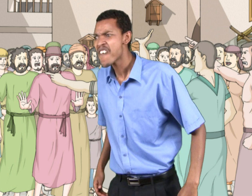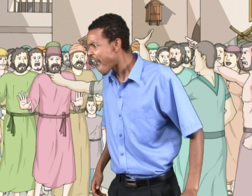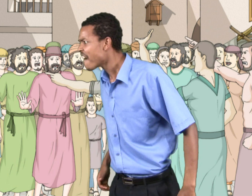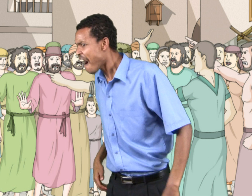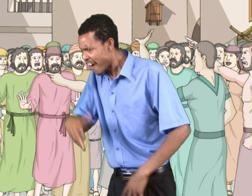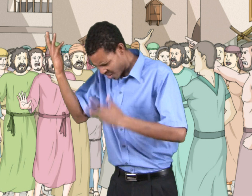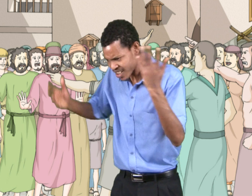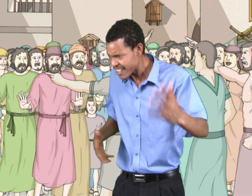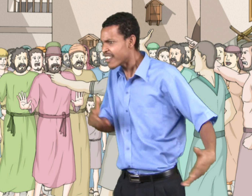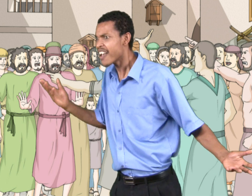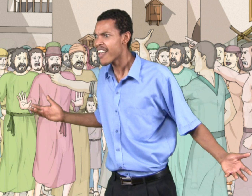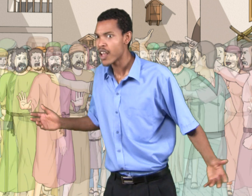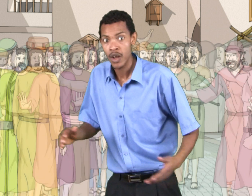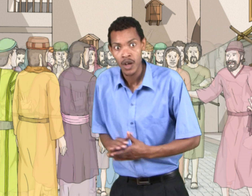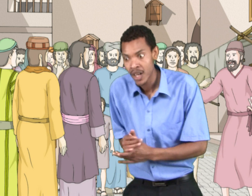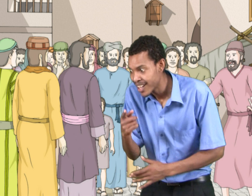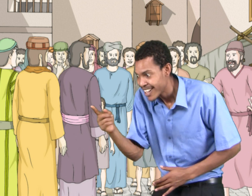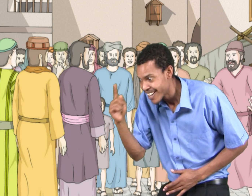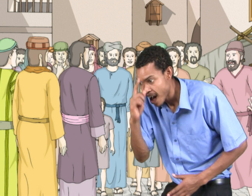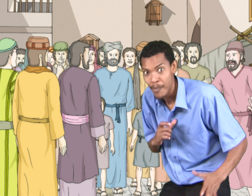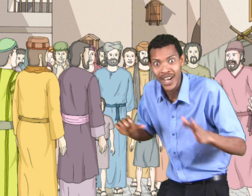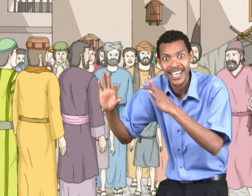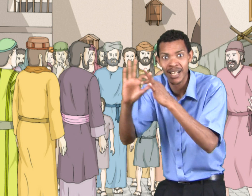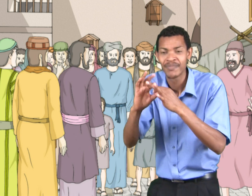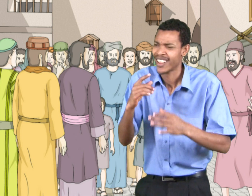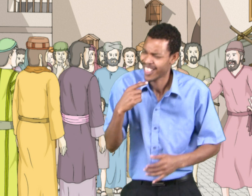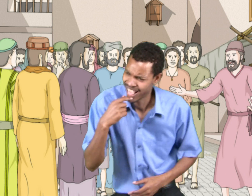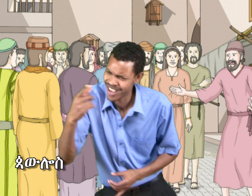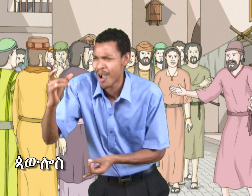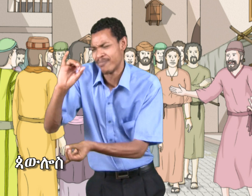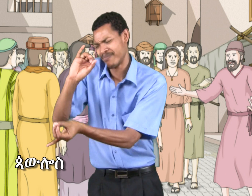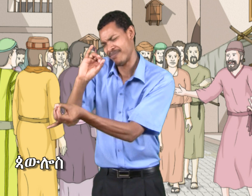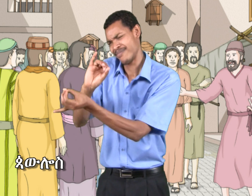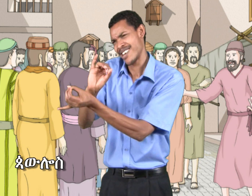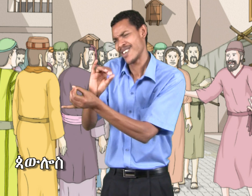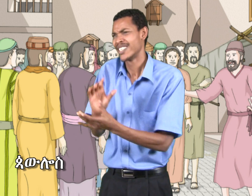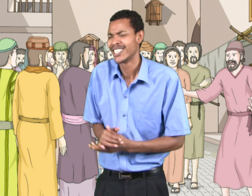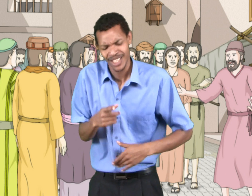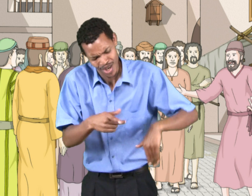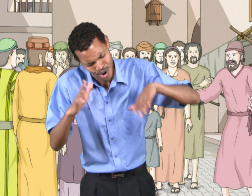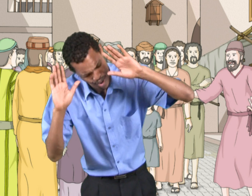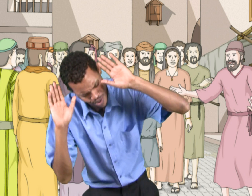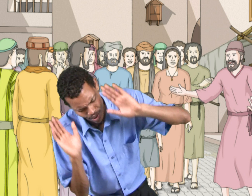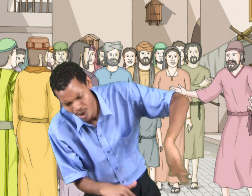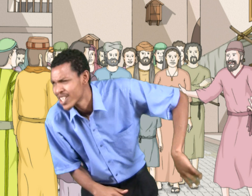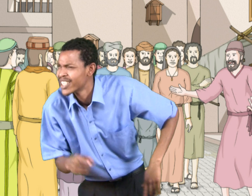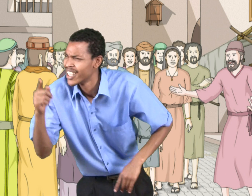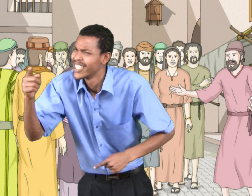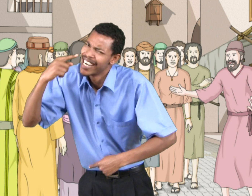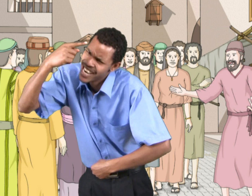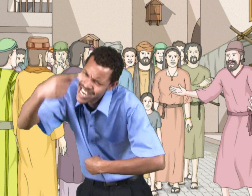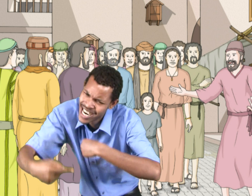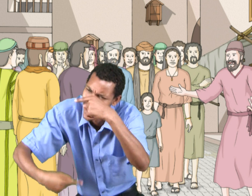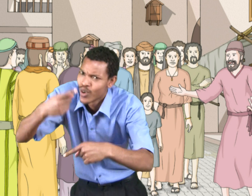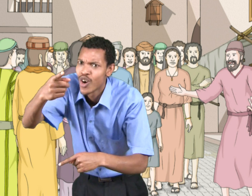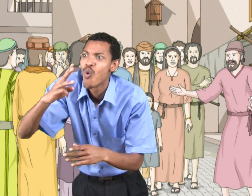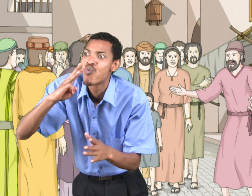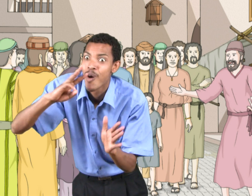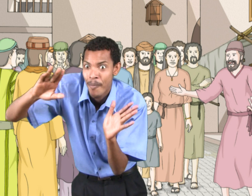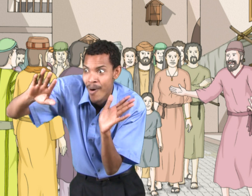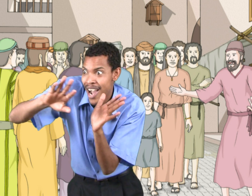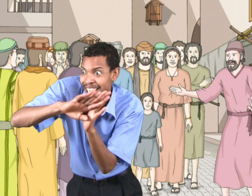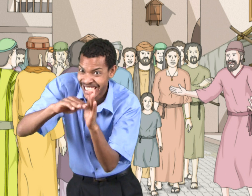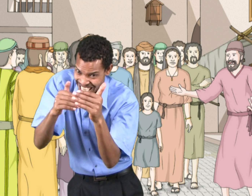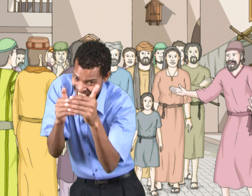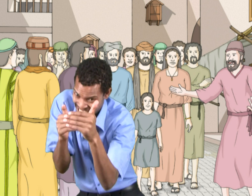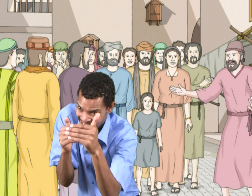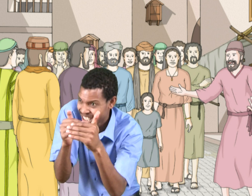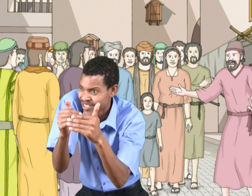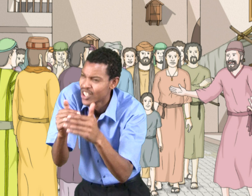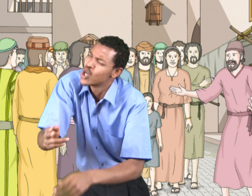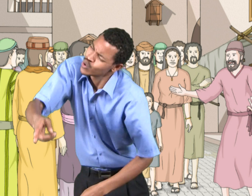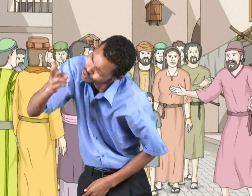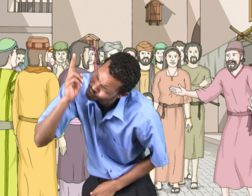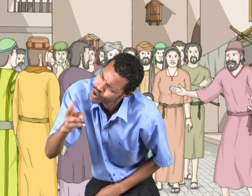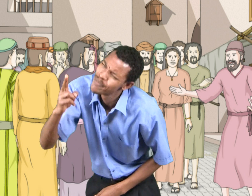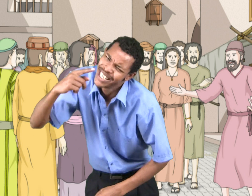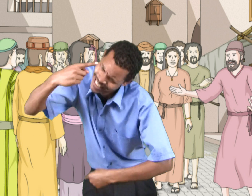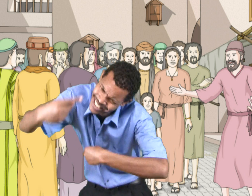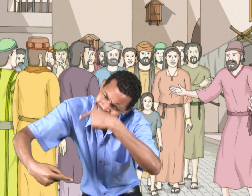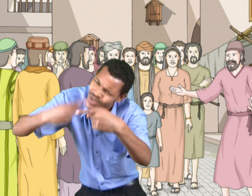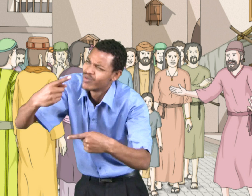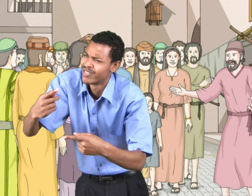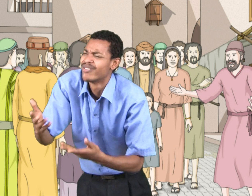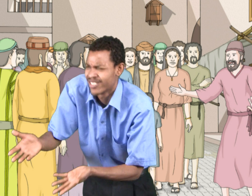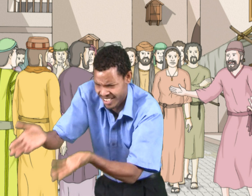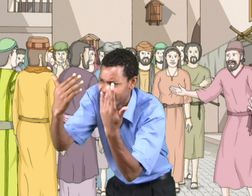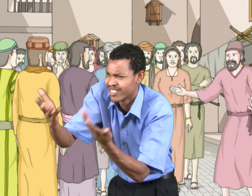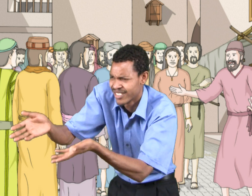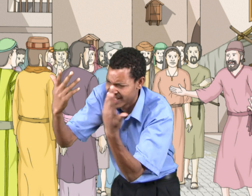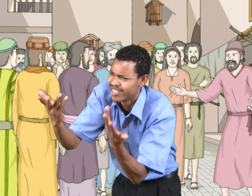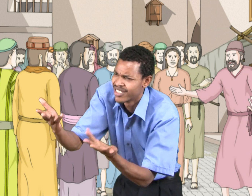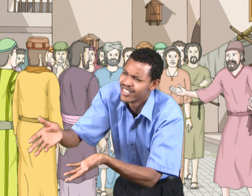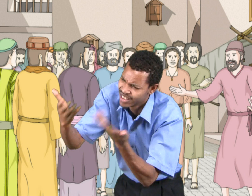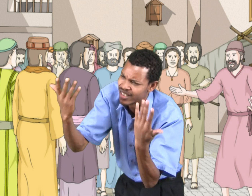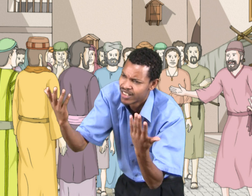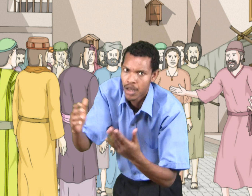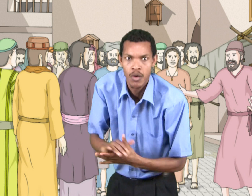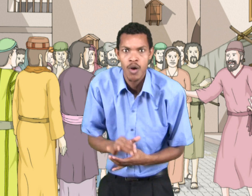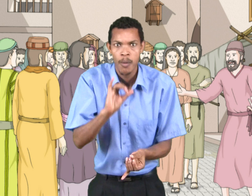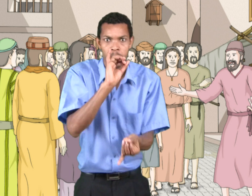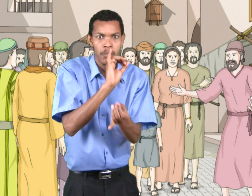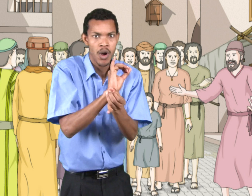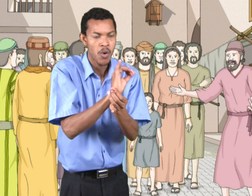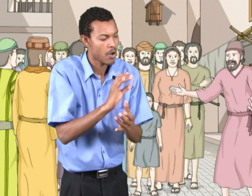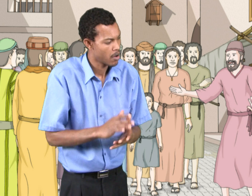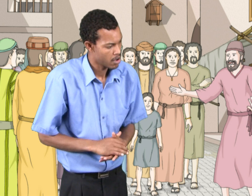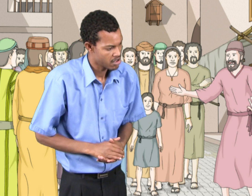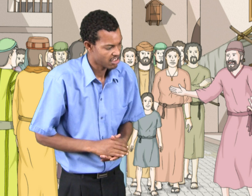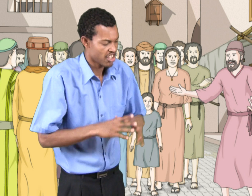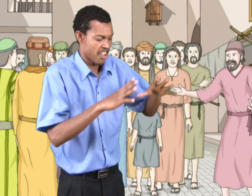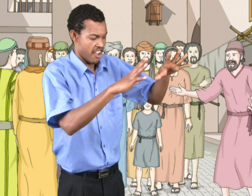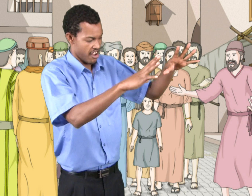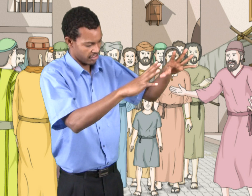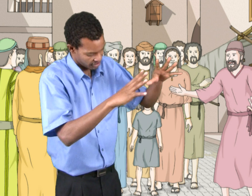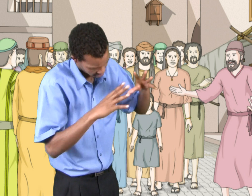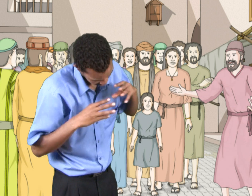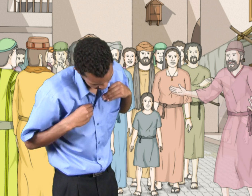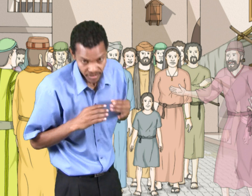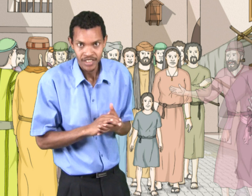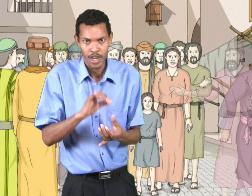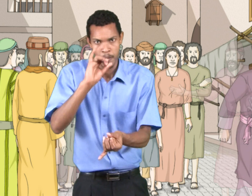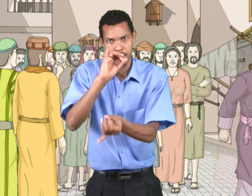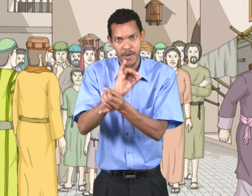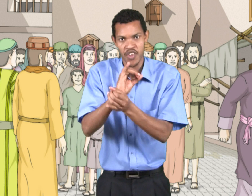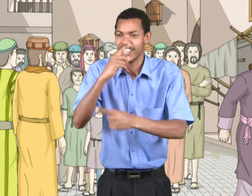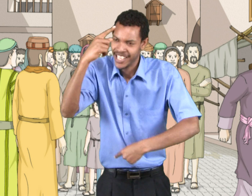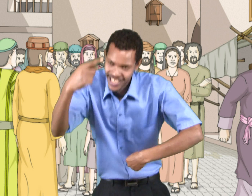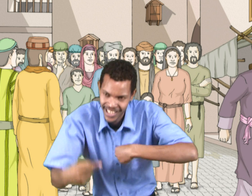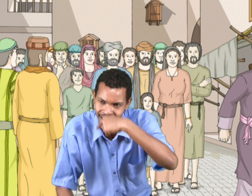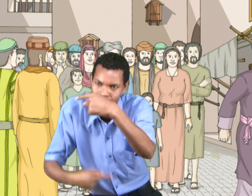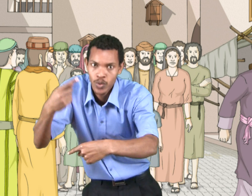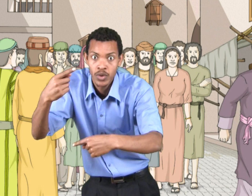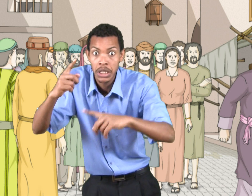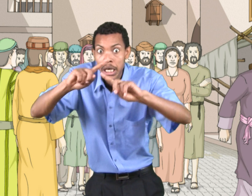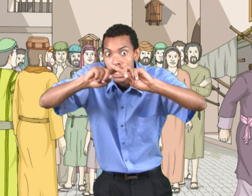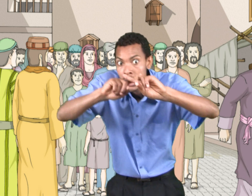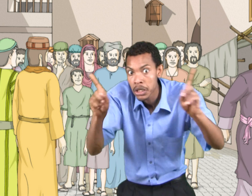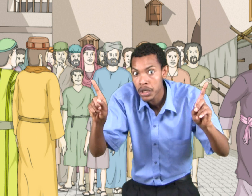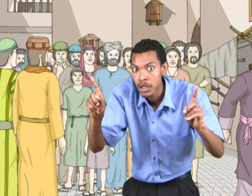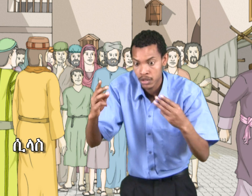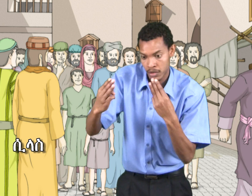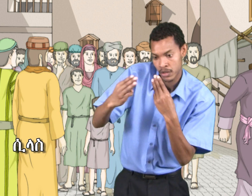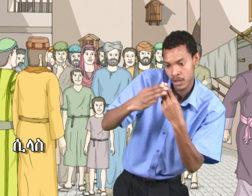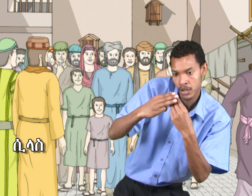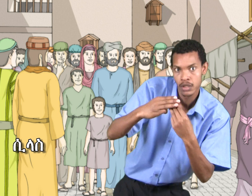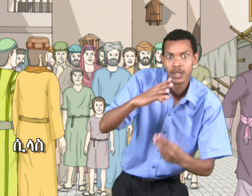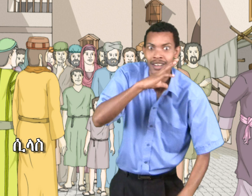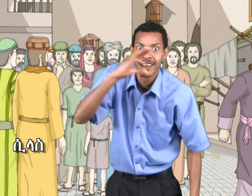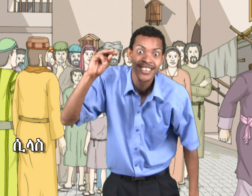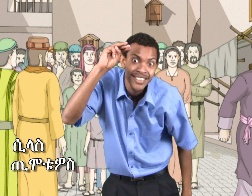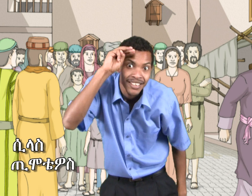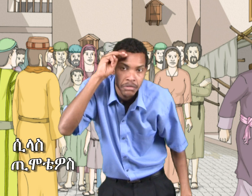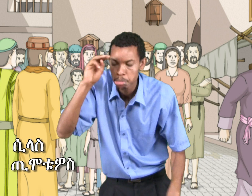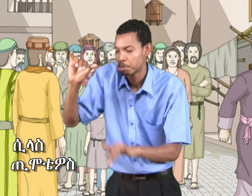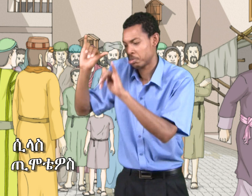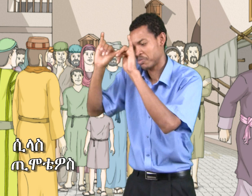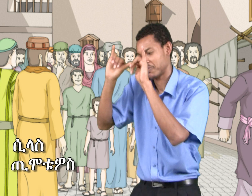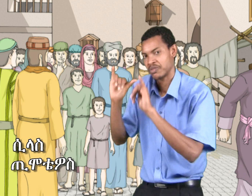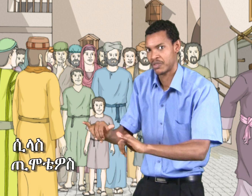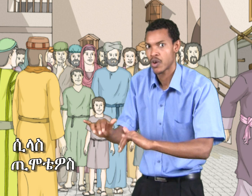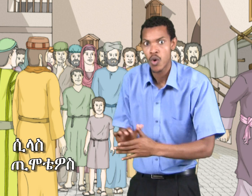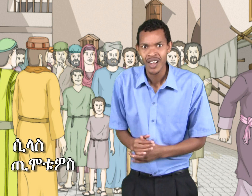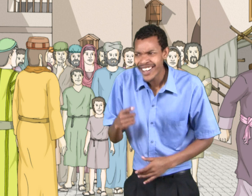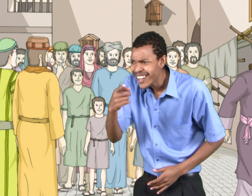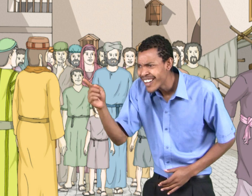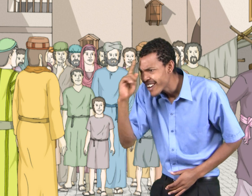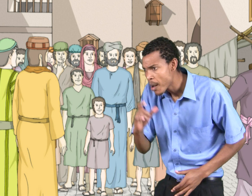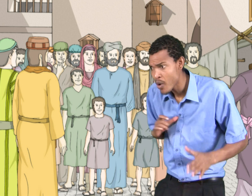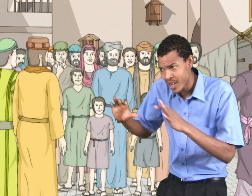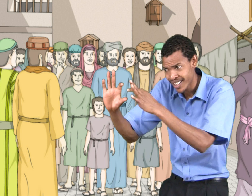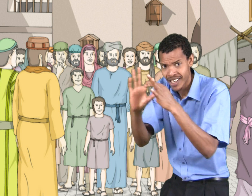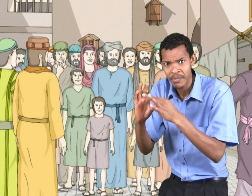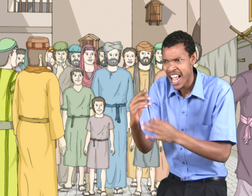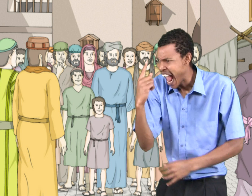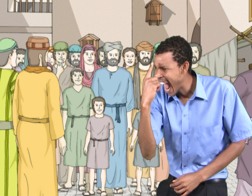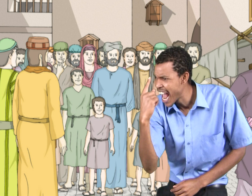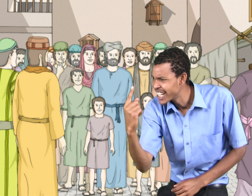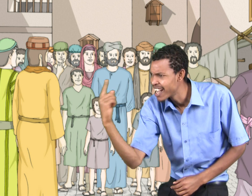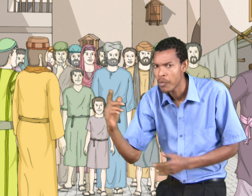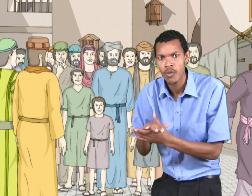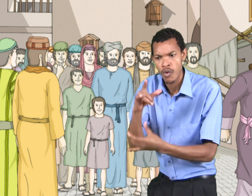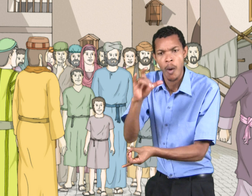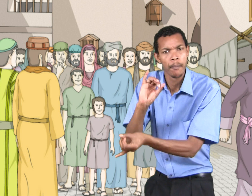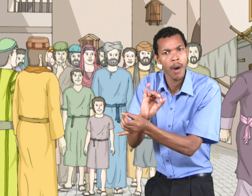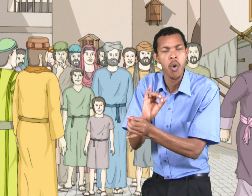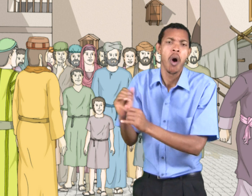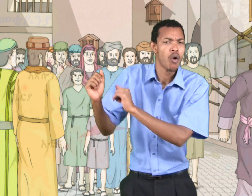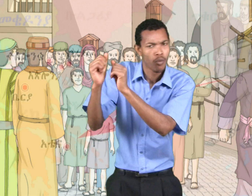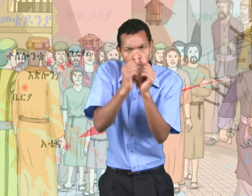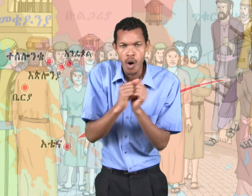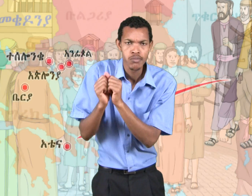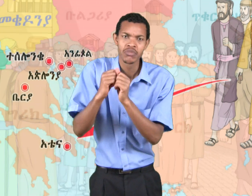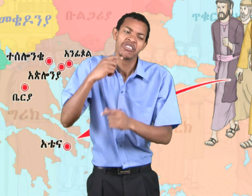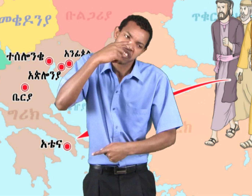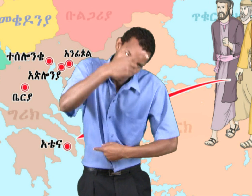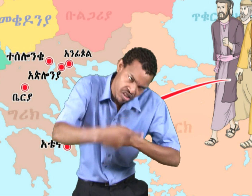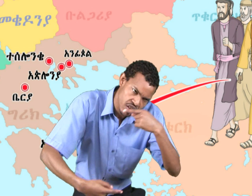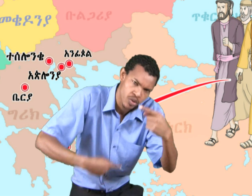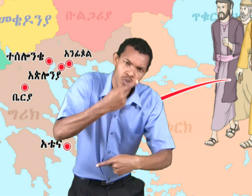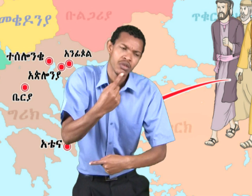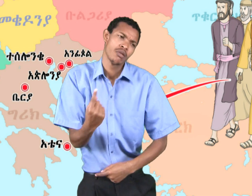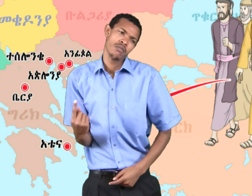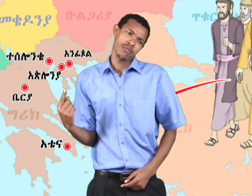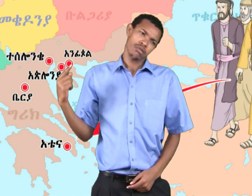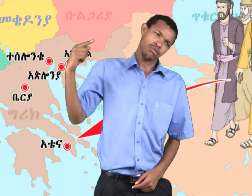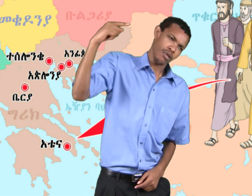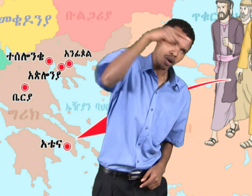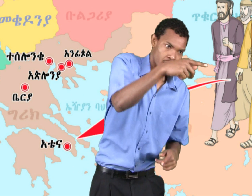The brothers immediately sent Paul to the coast, but Silas and Timothy remained in Berea.